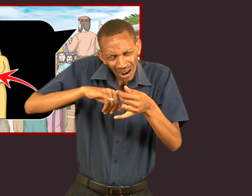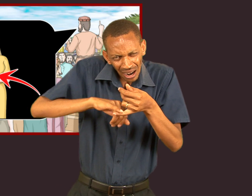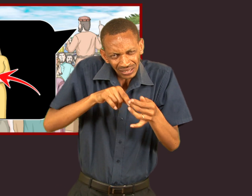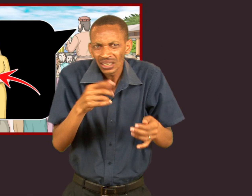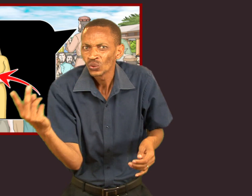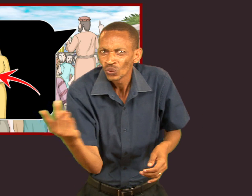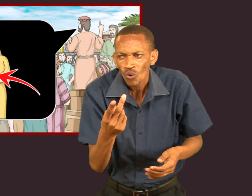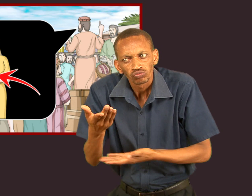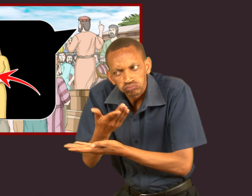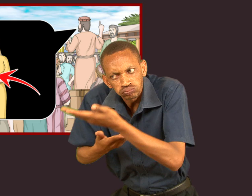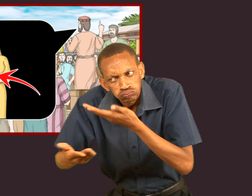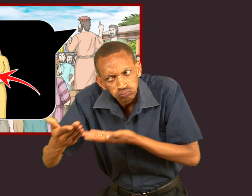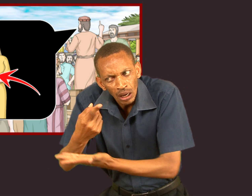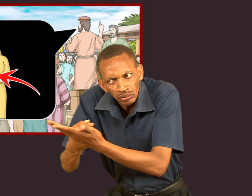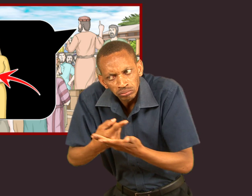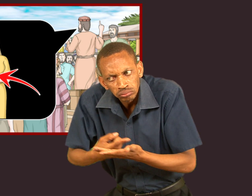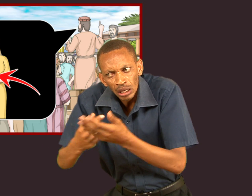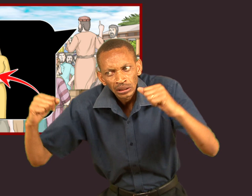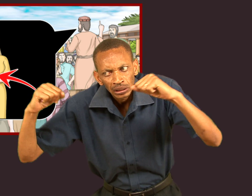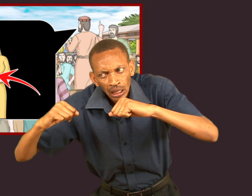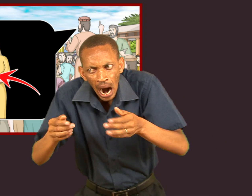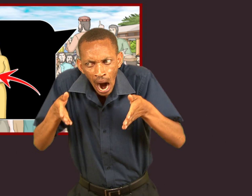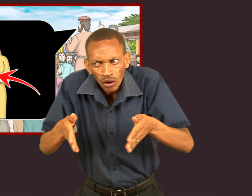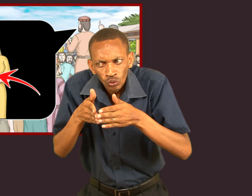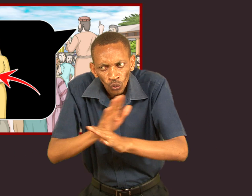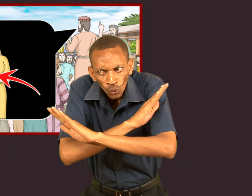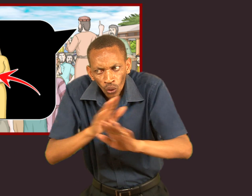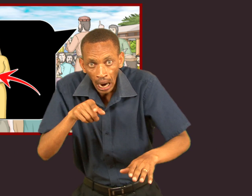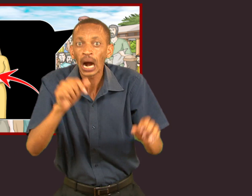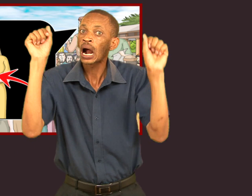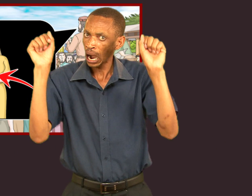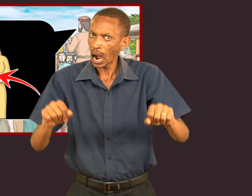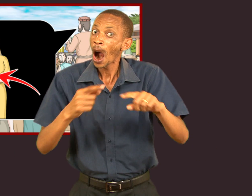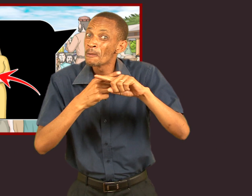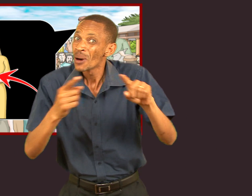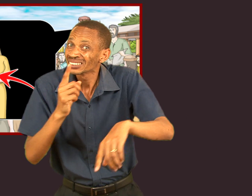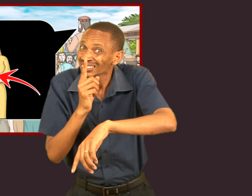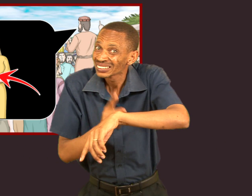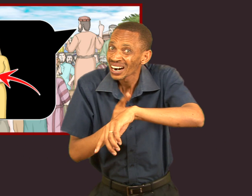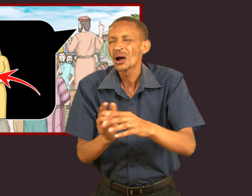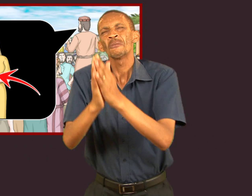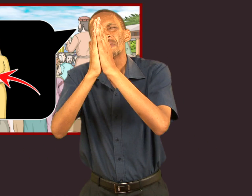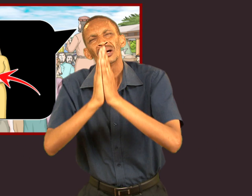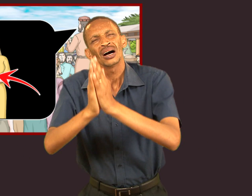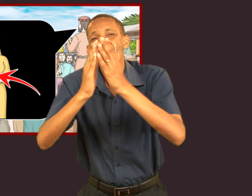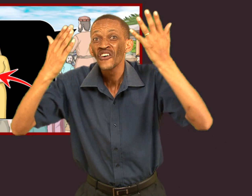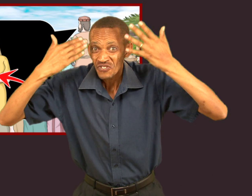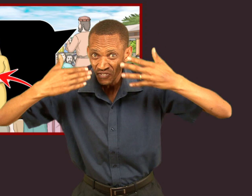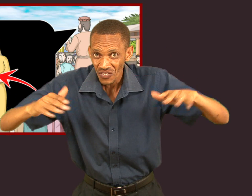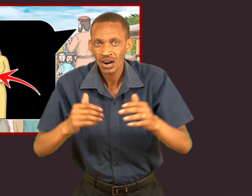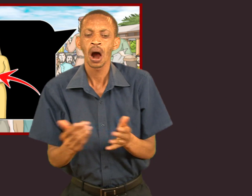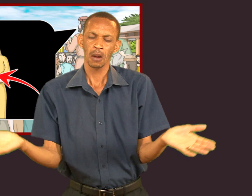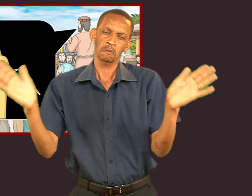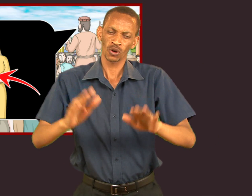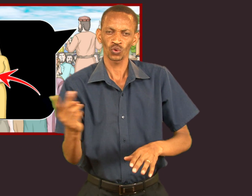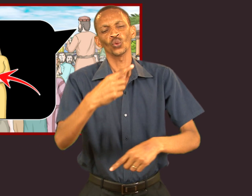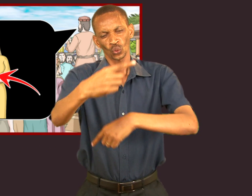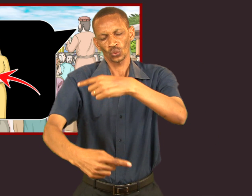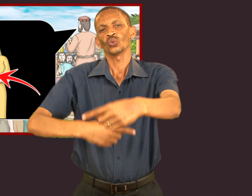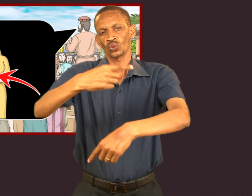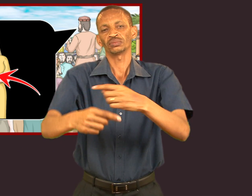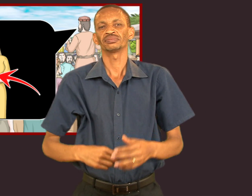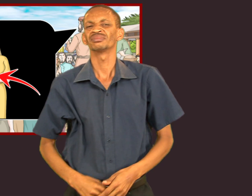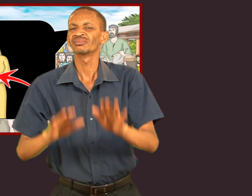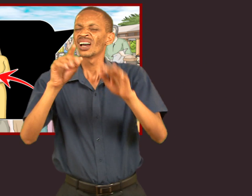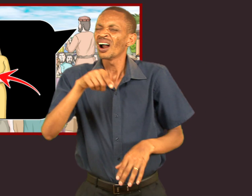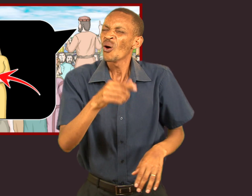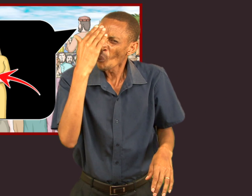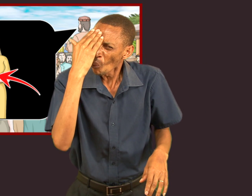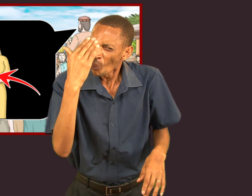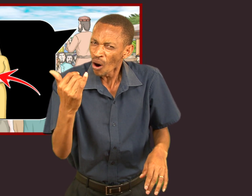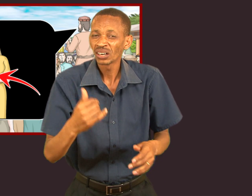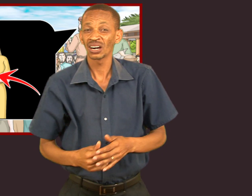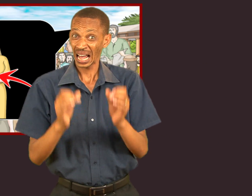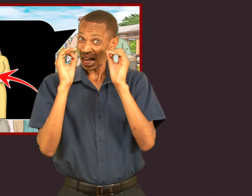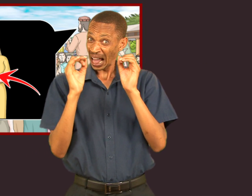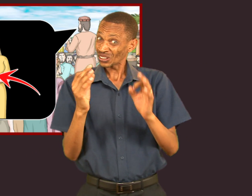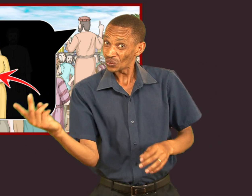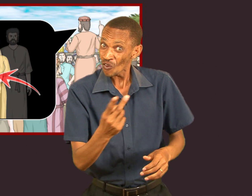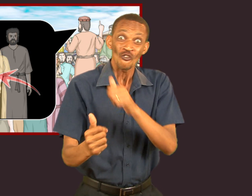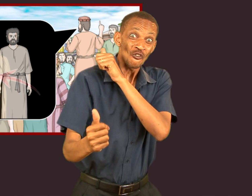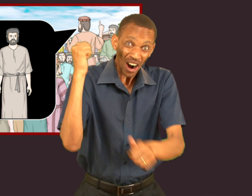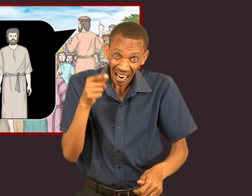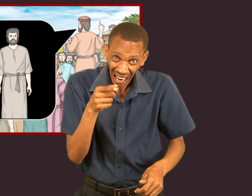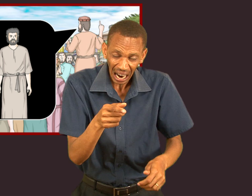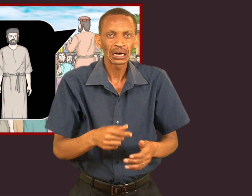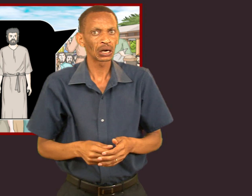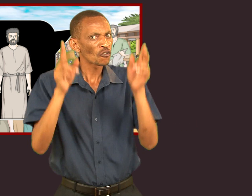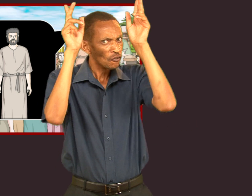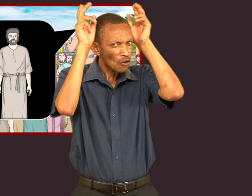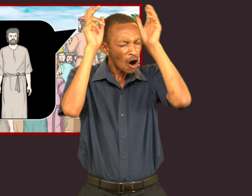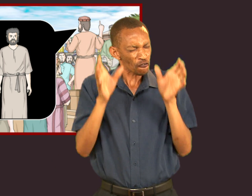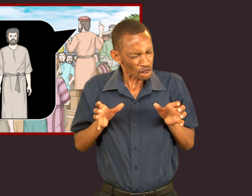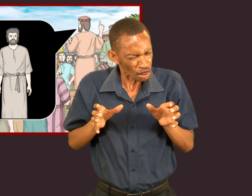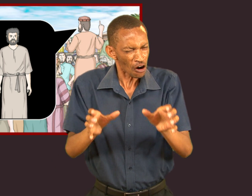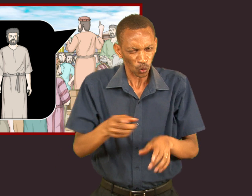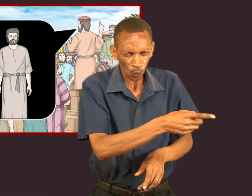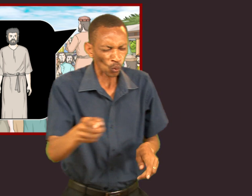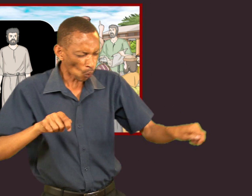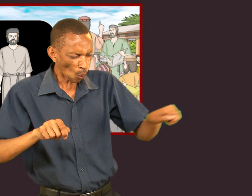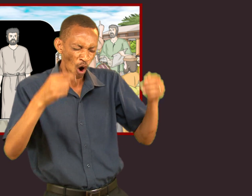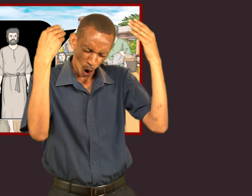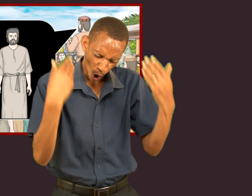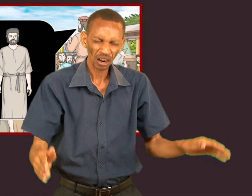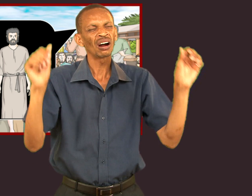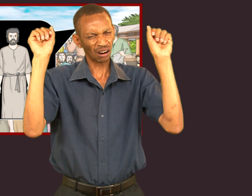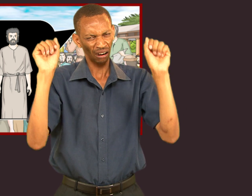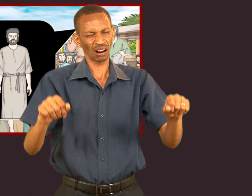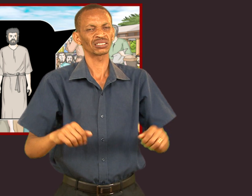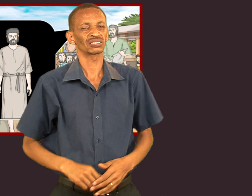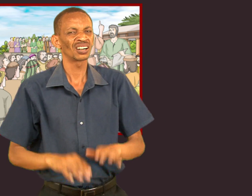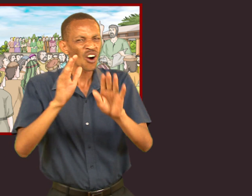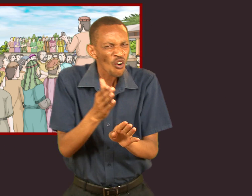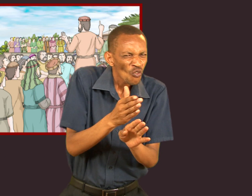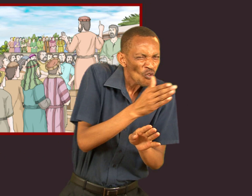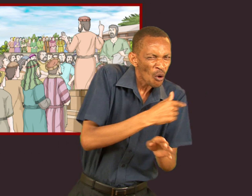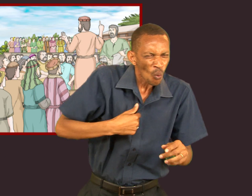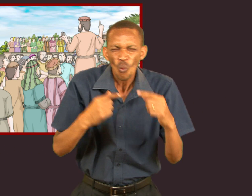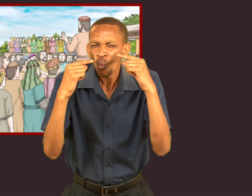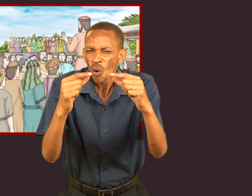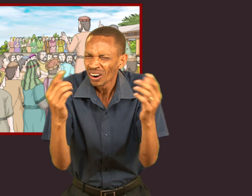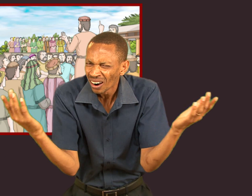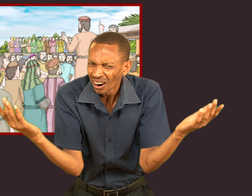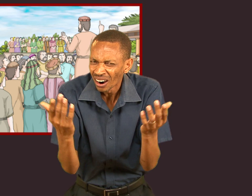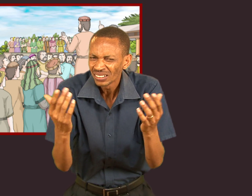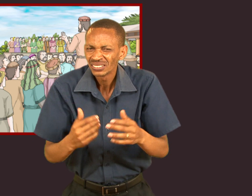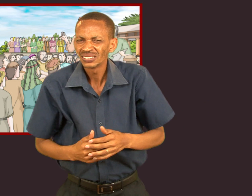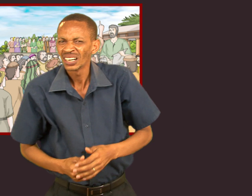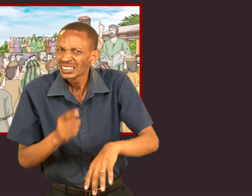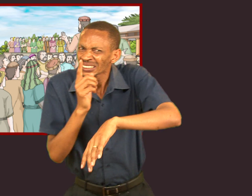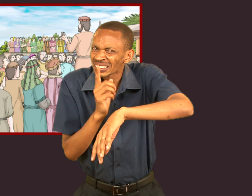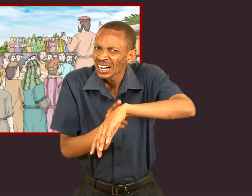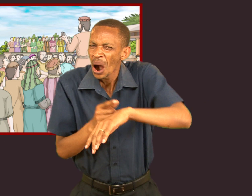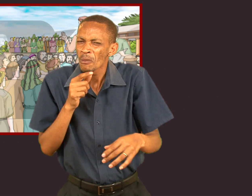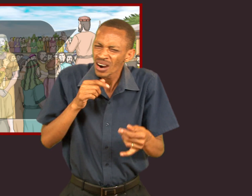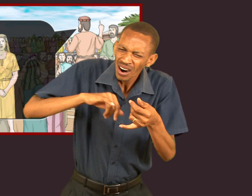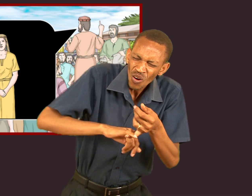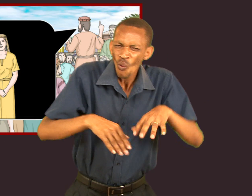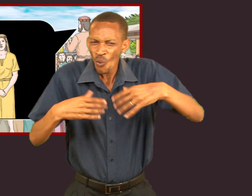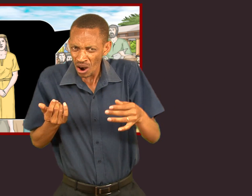Do not deprive each other, except by mutual consent and for a time, so you may devote yourselves to prayer.